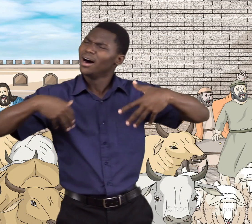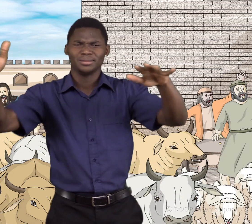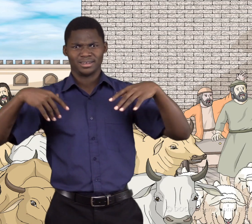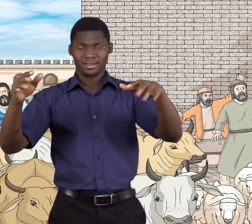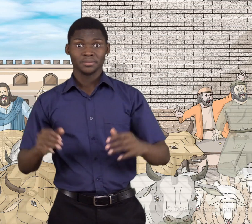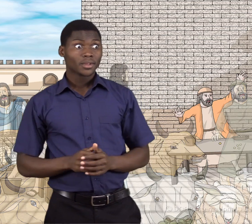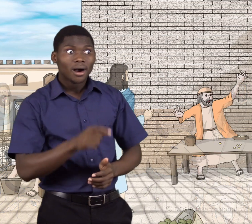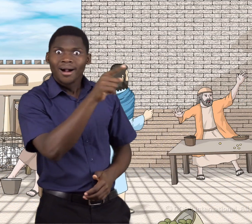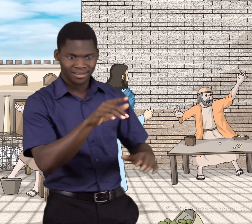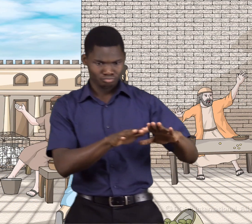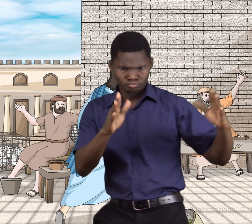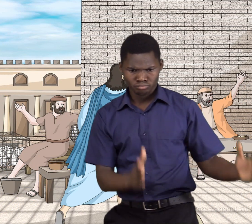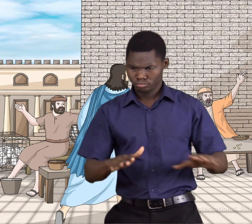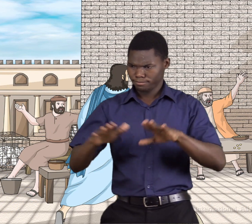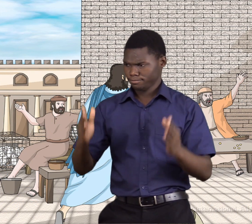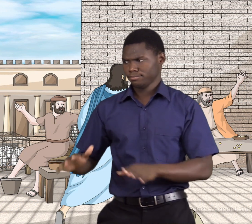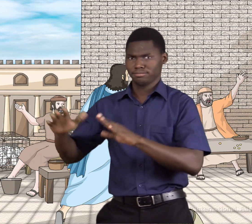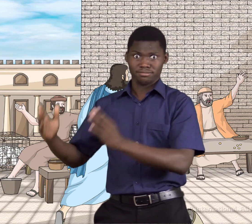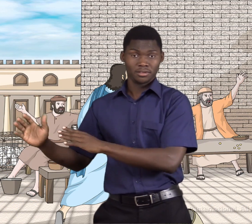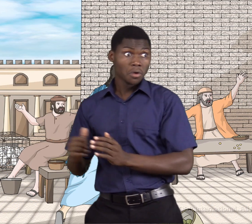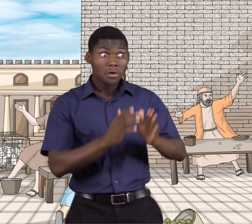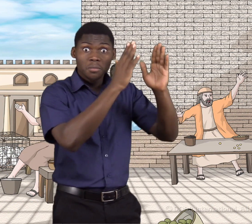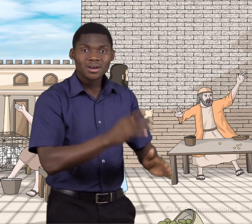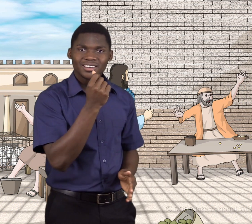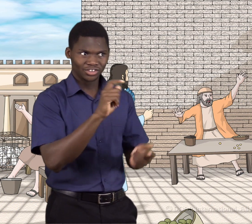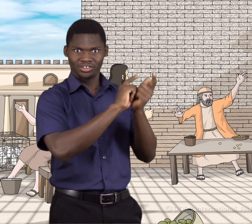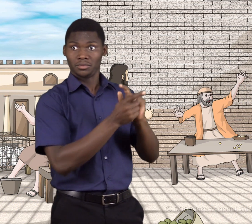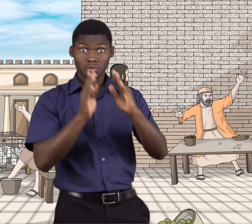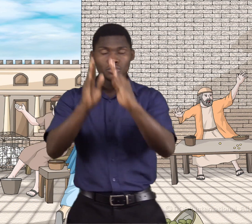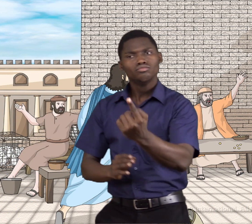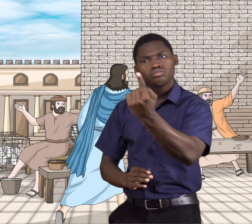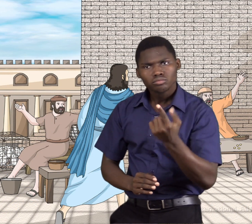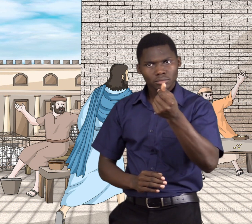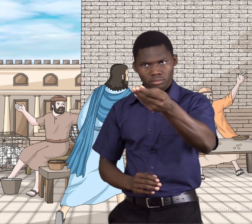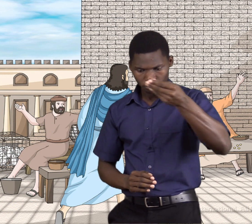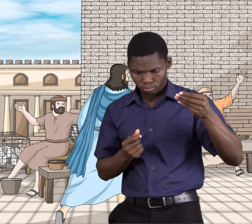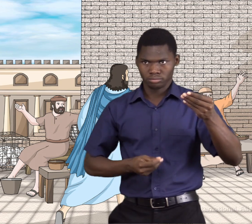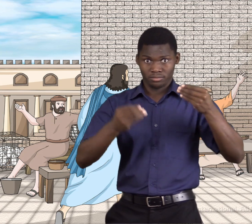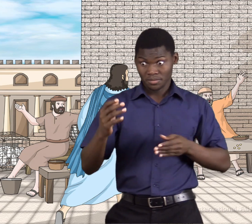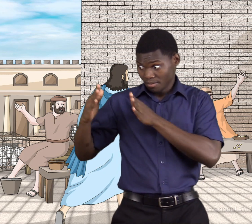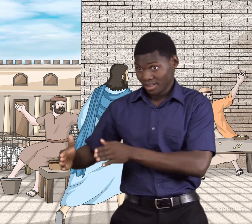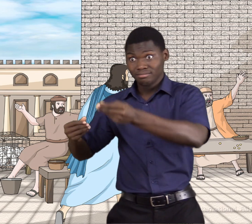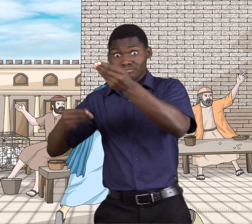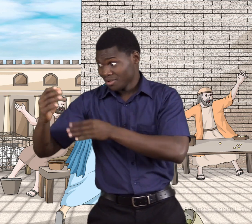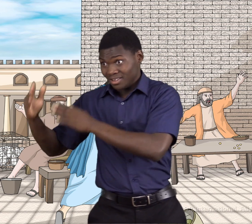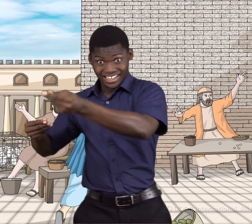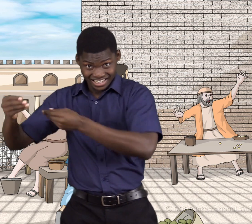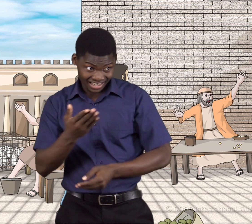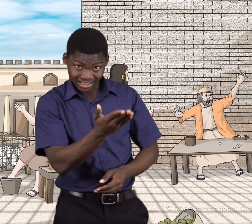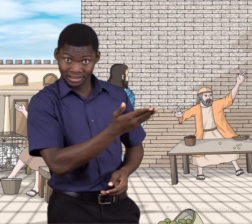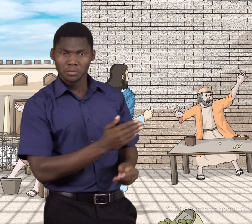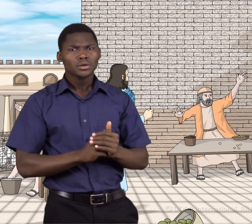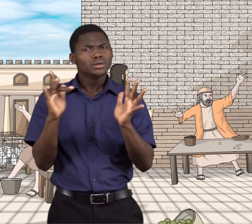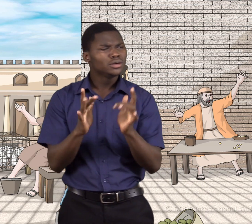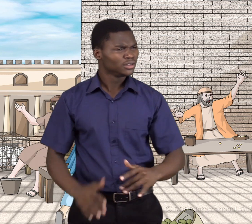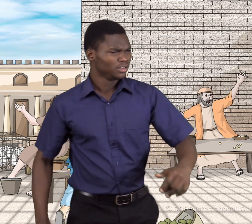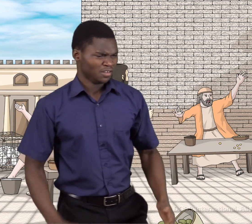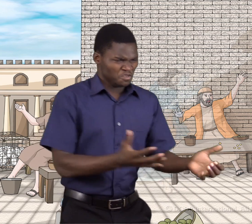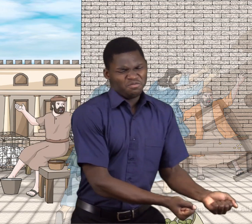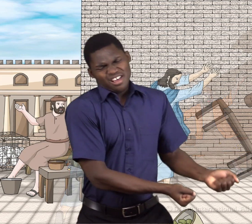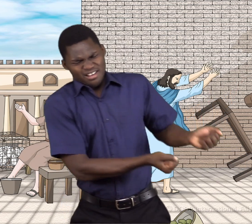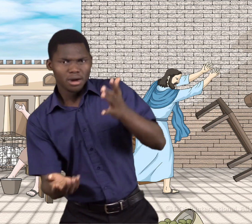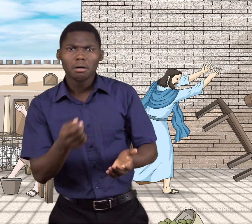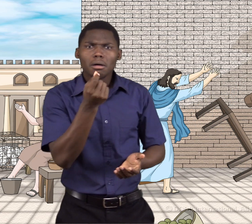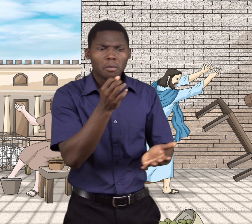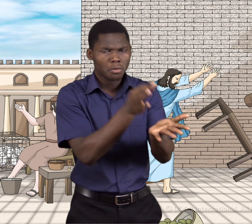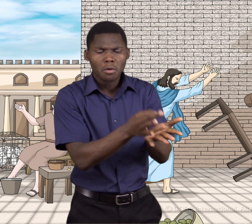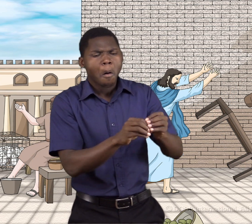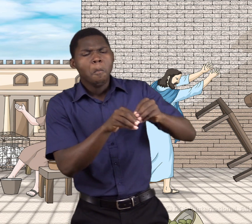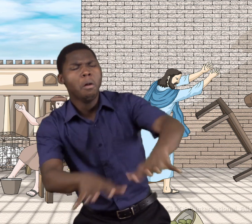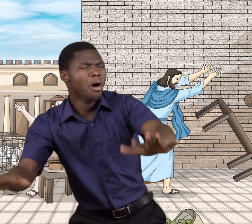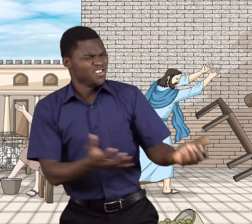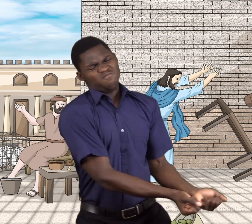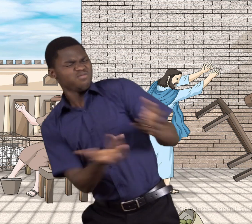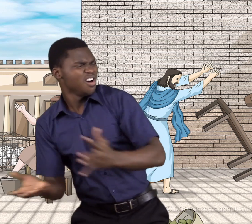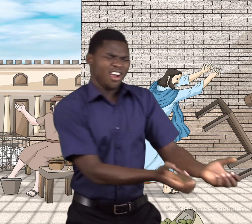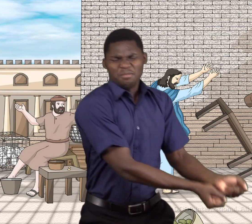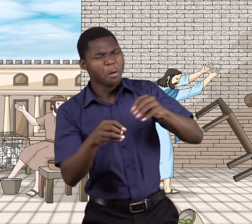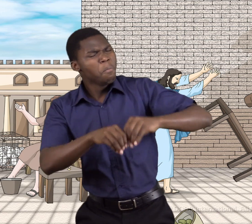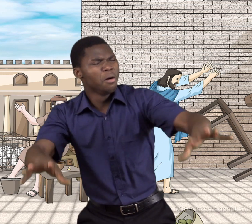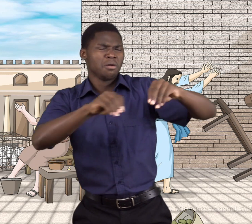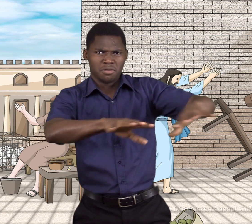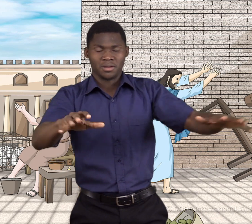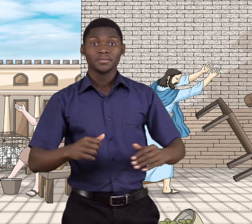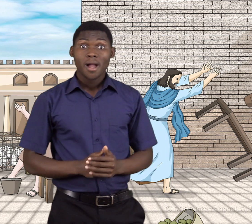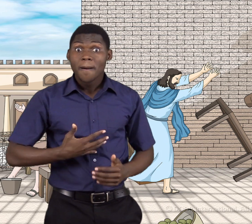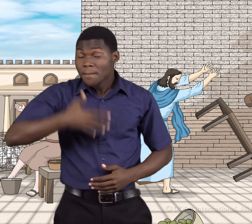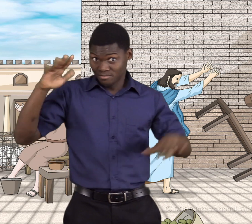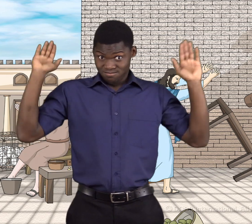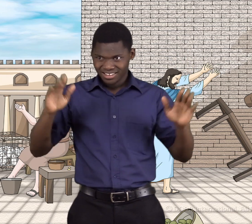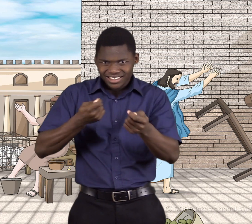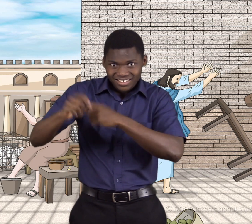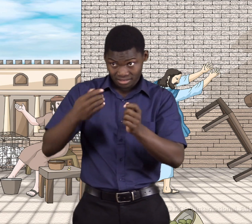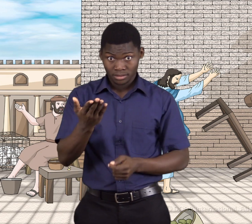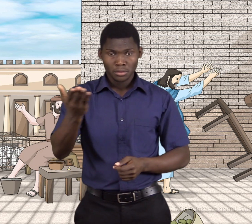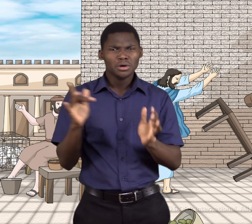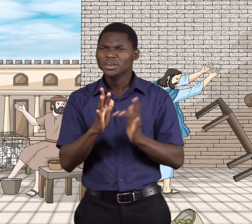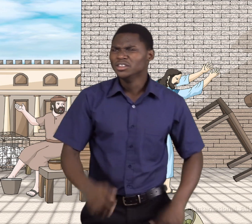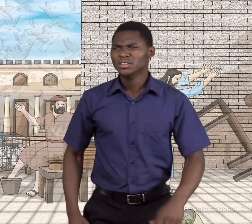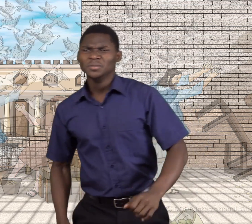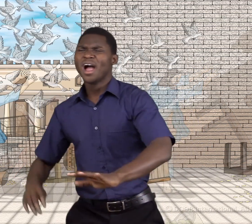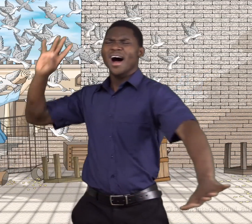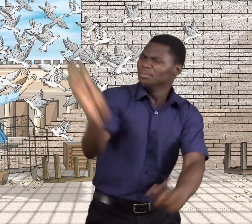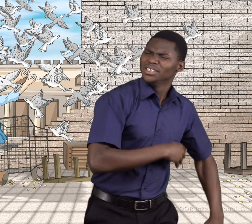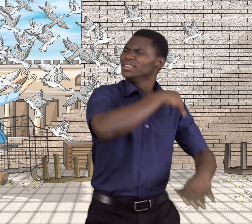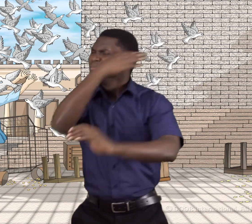He poured out the coins of the money changers and overturned their tables.